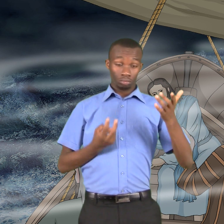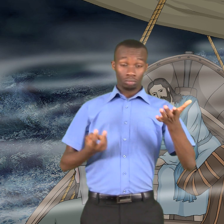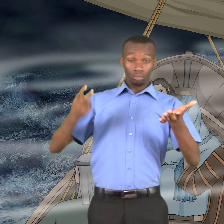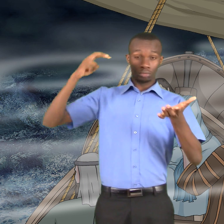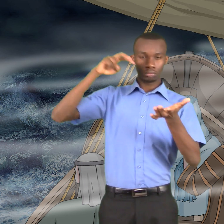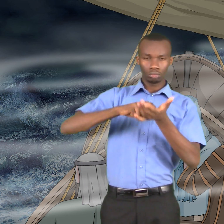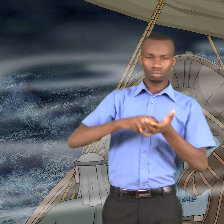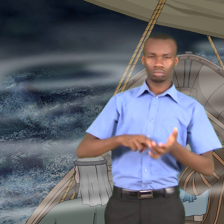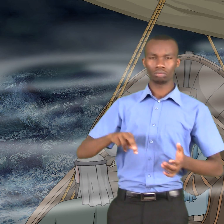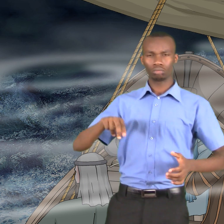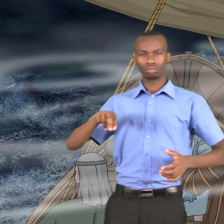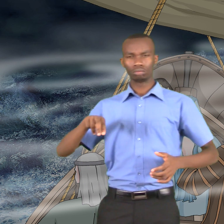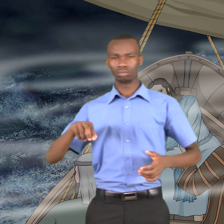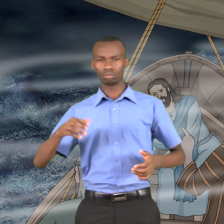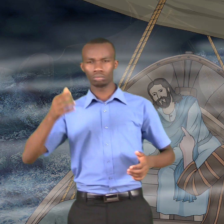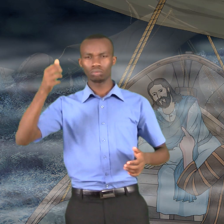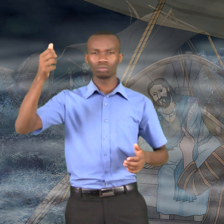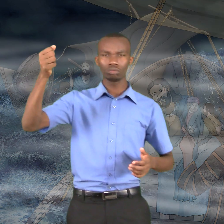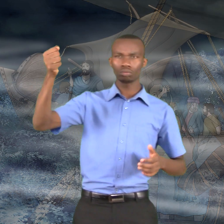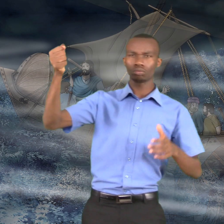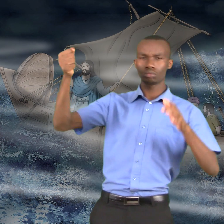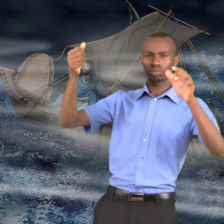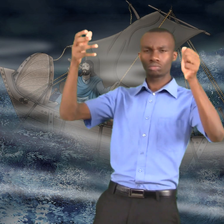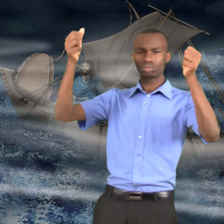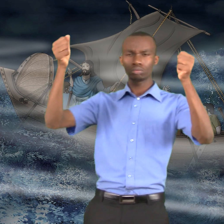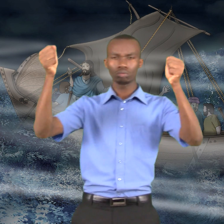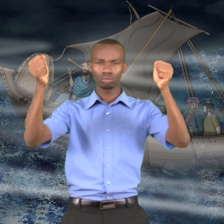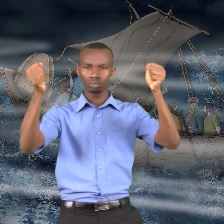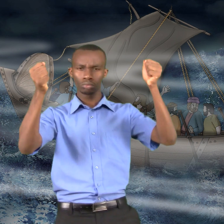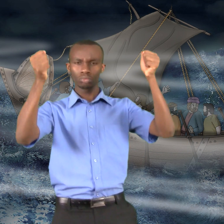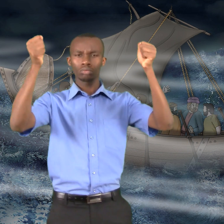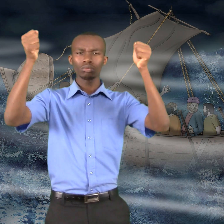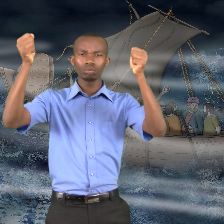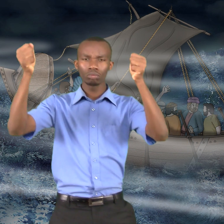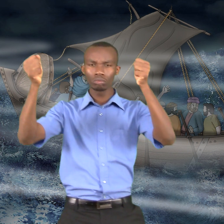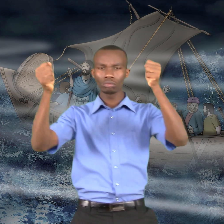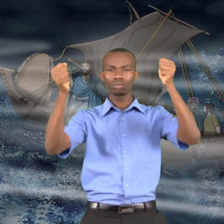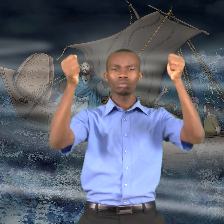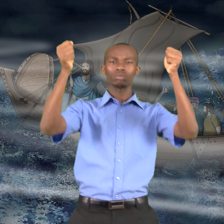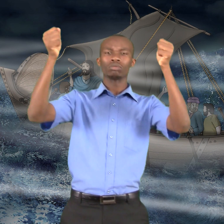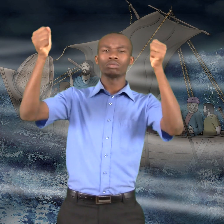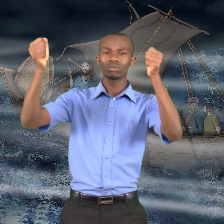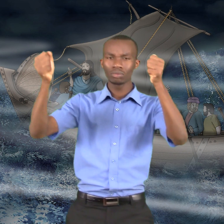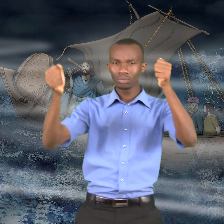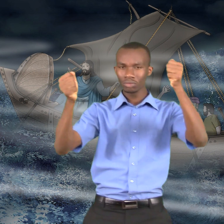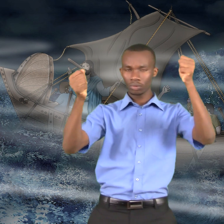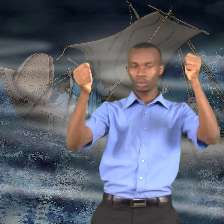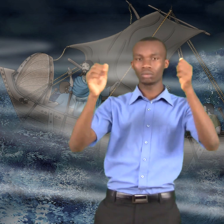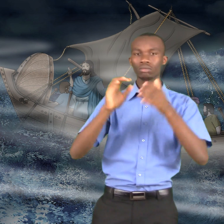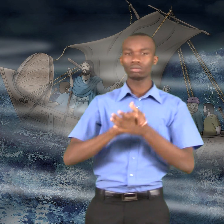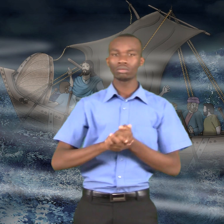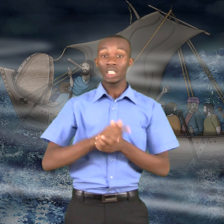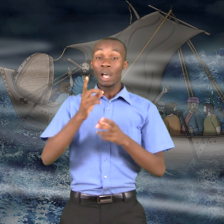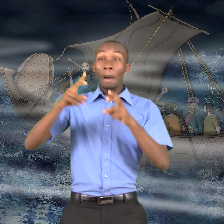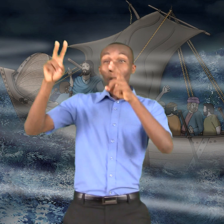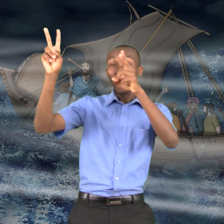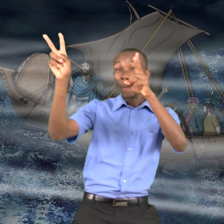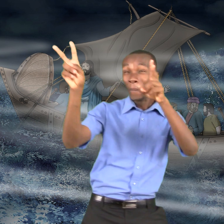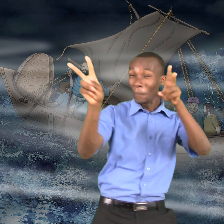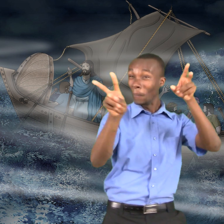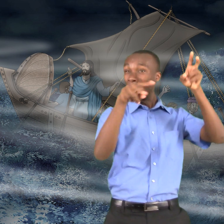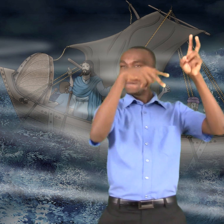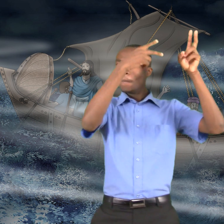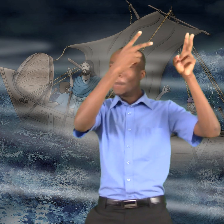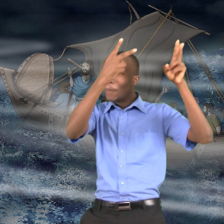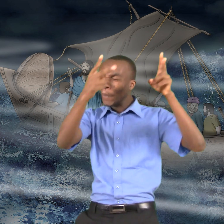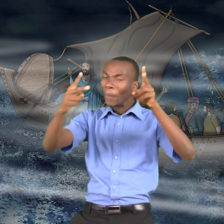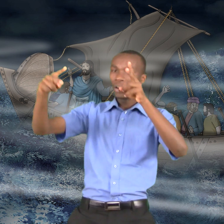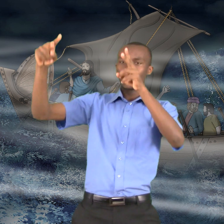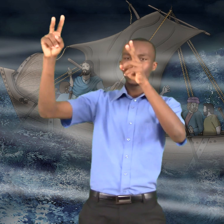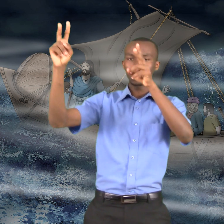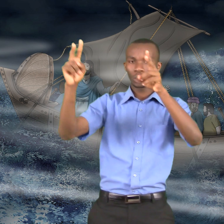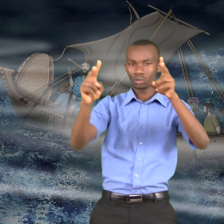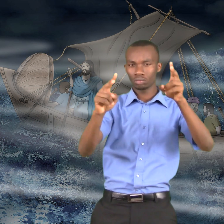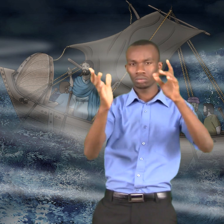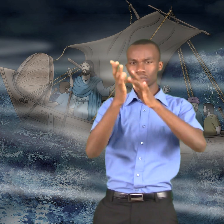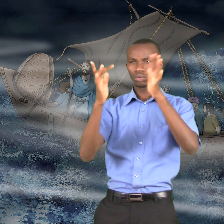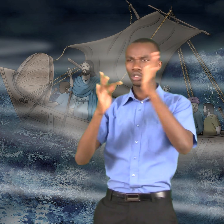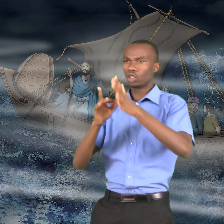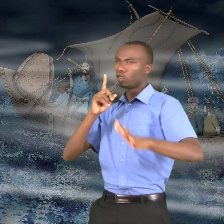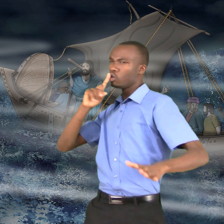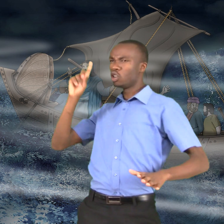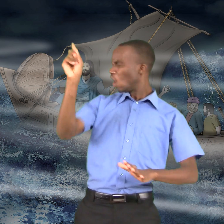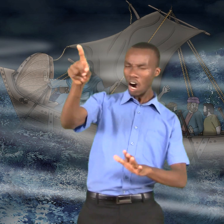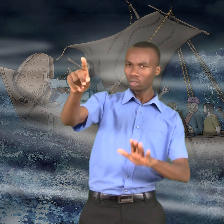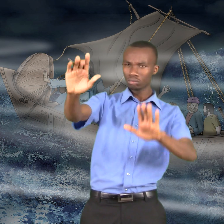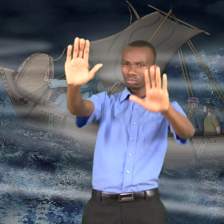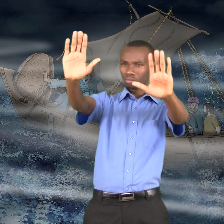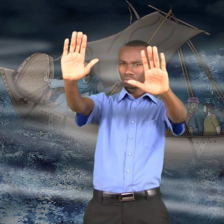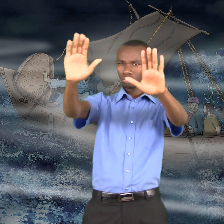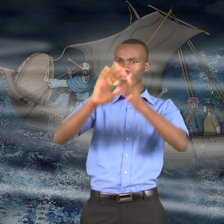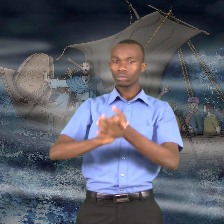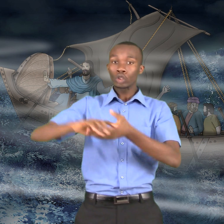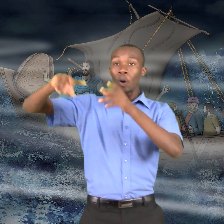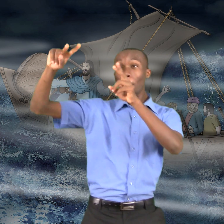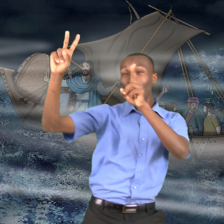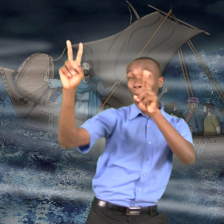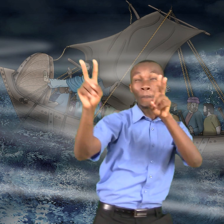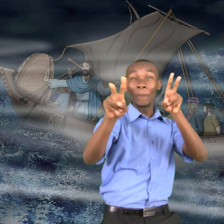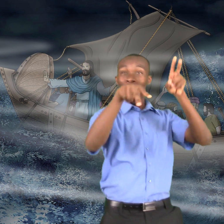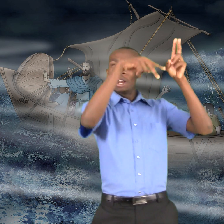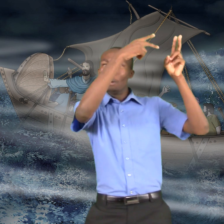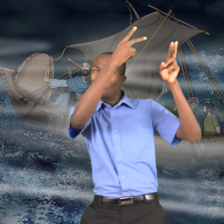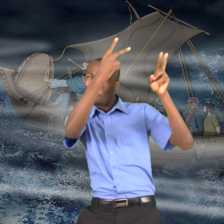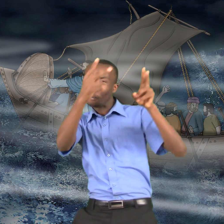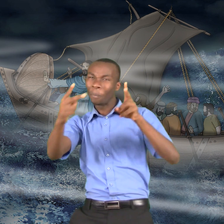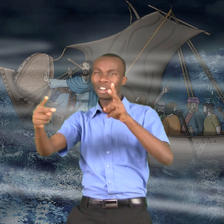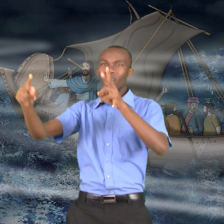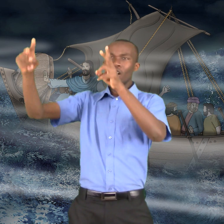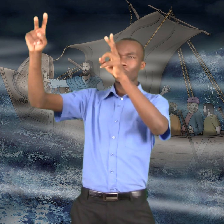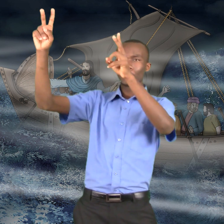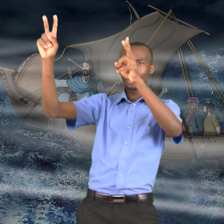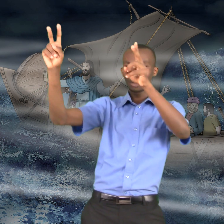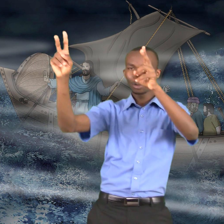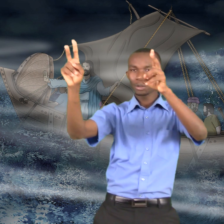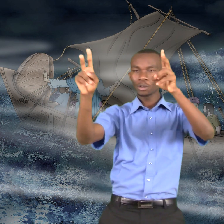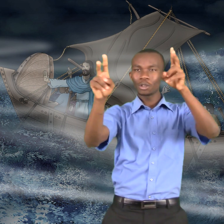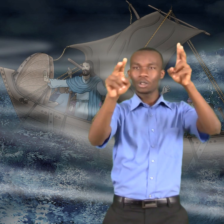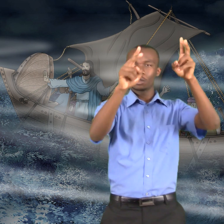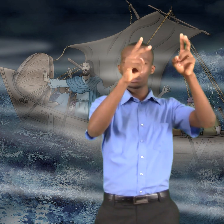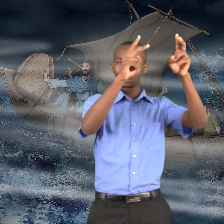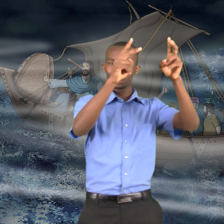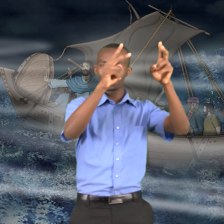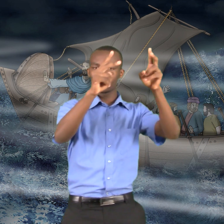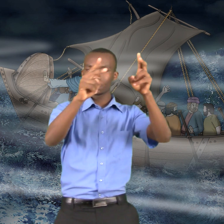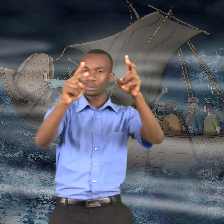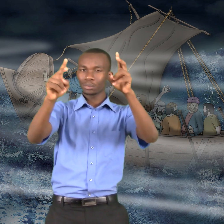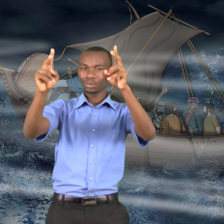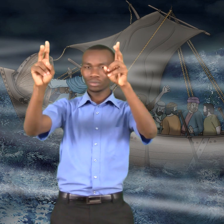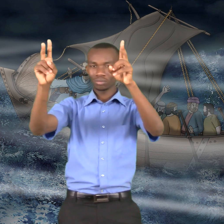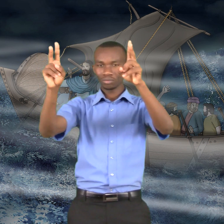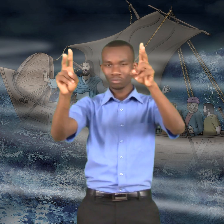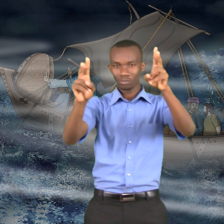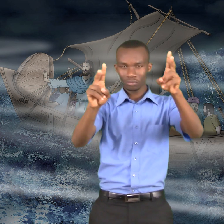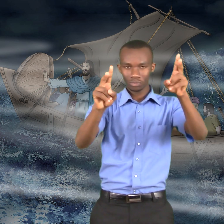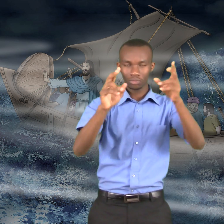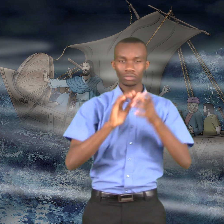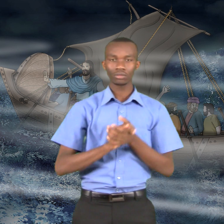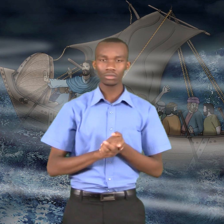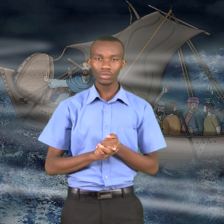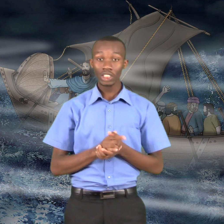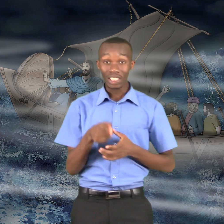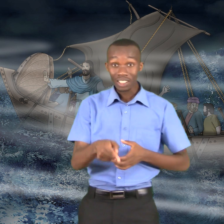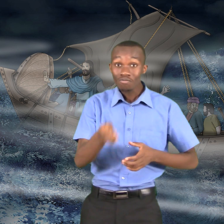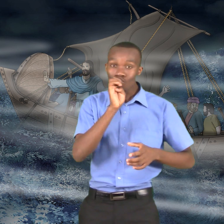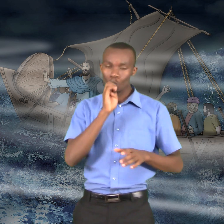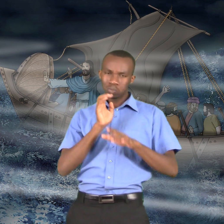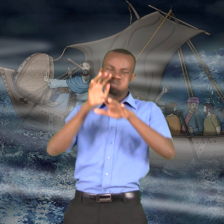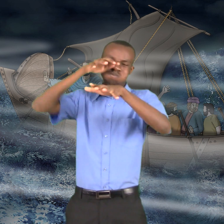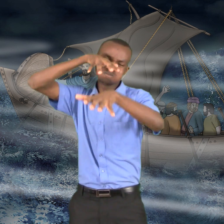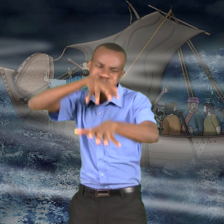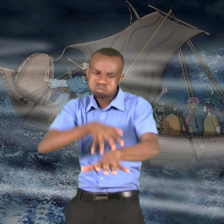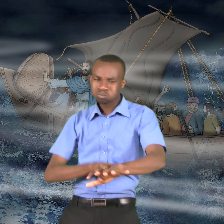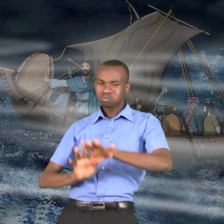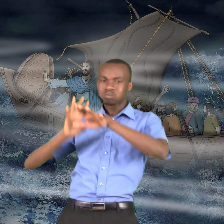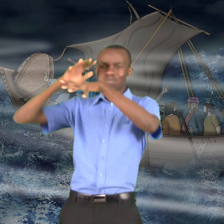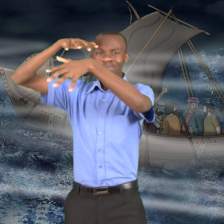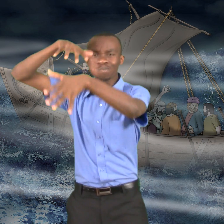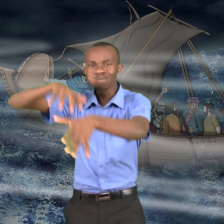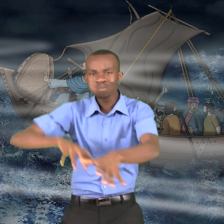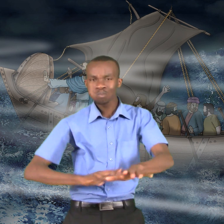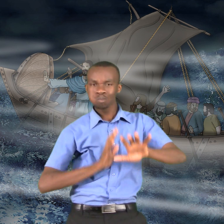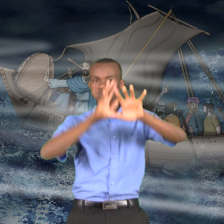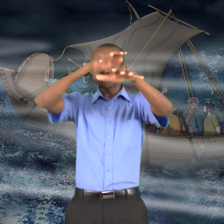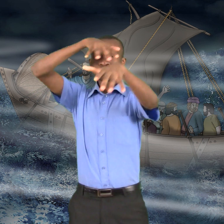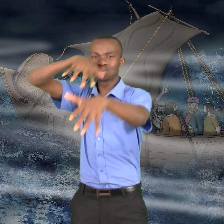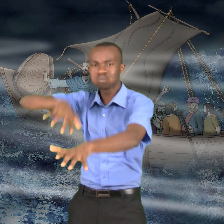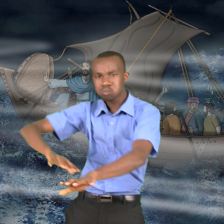Then Jesus got up and rebuked the wind and the sea.